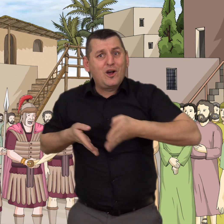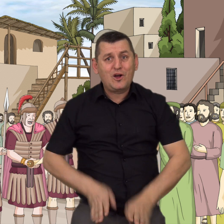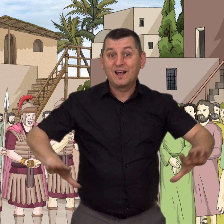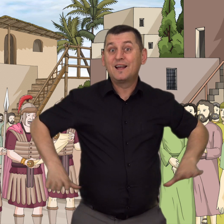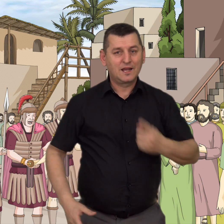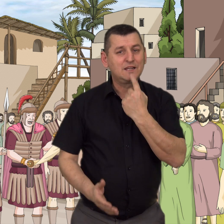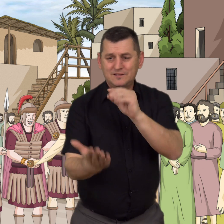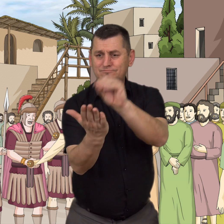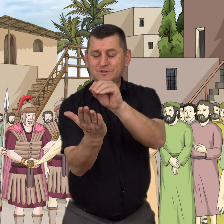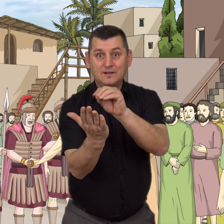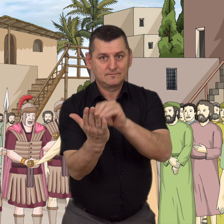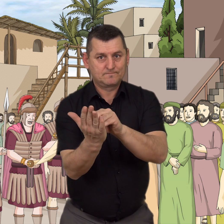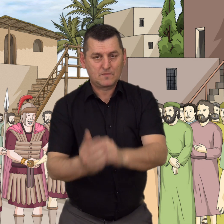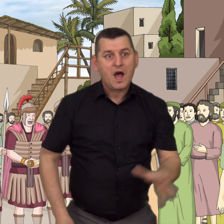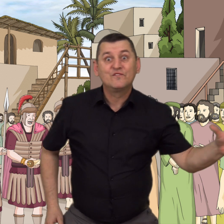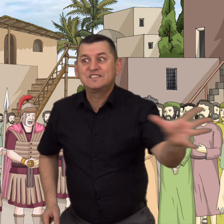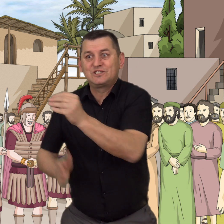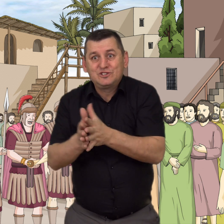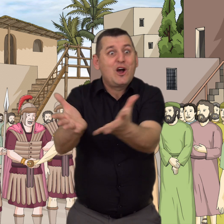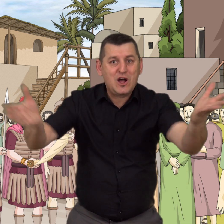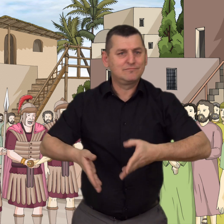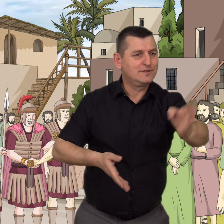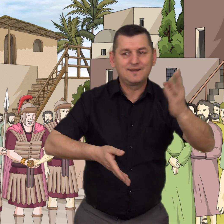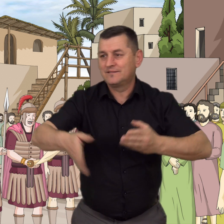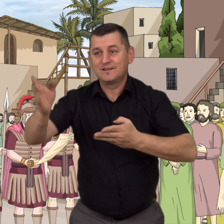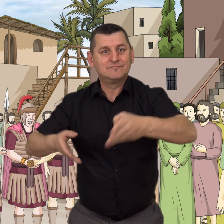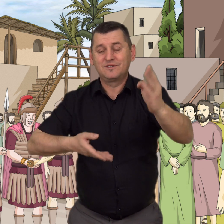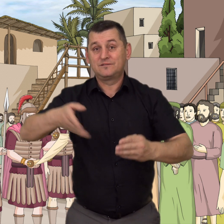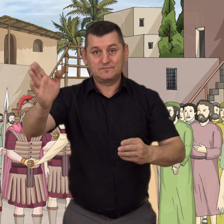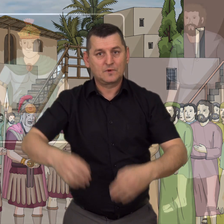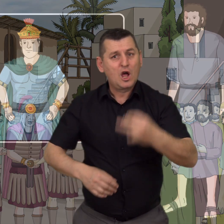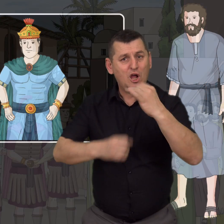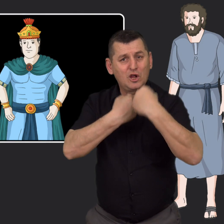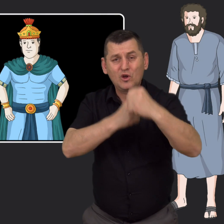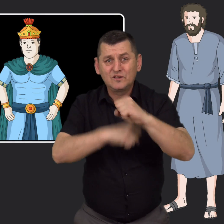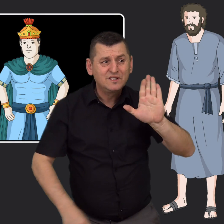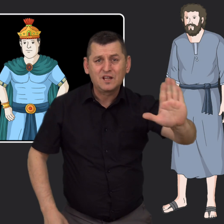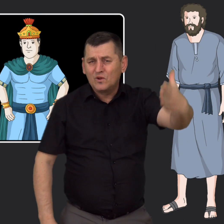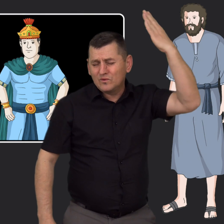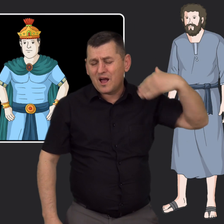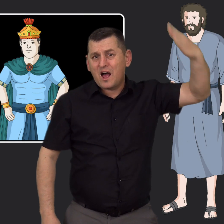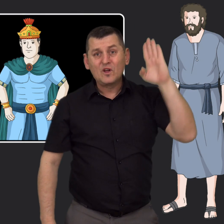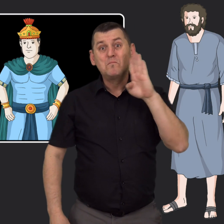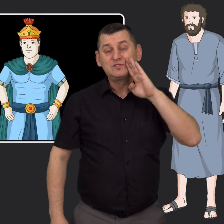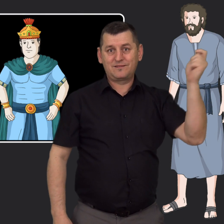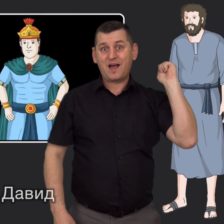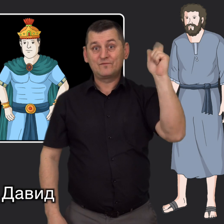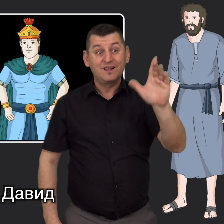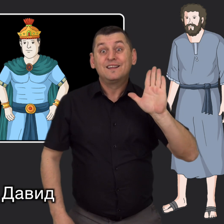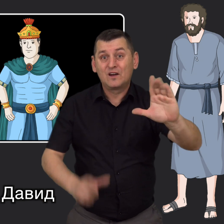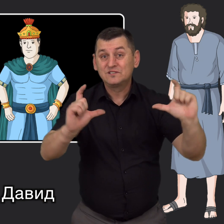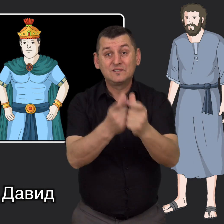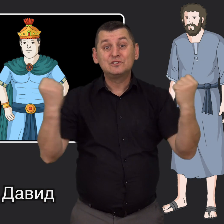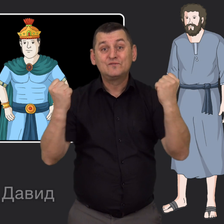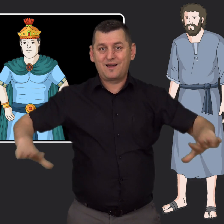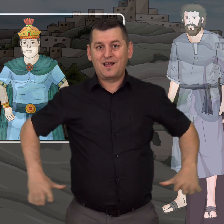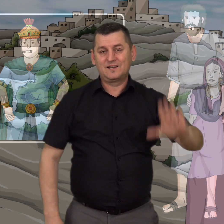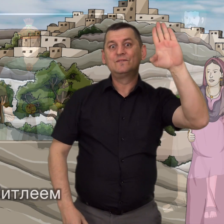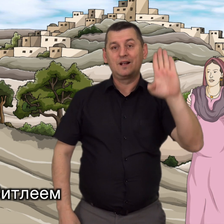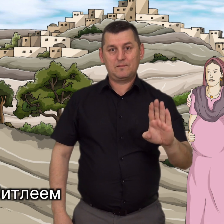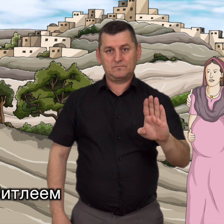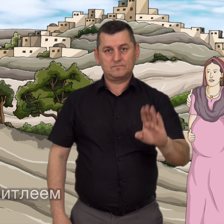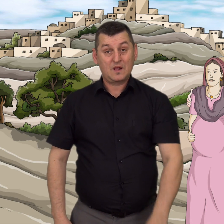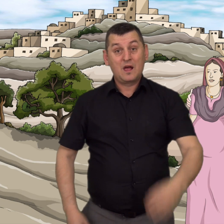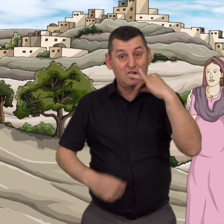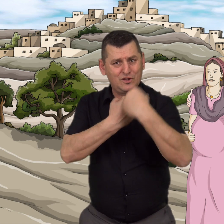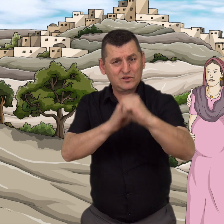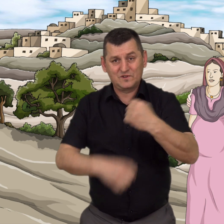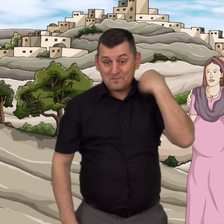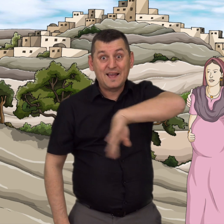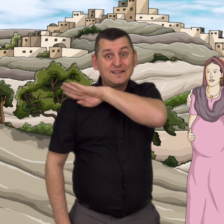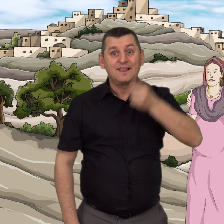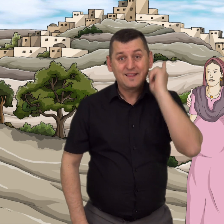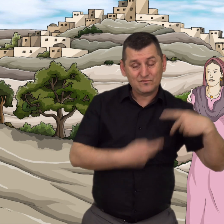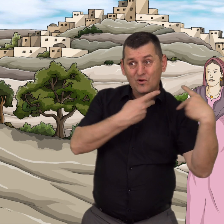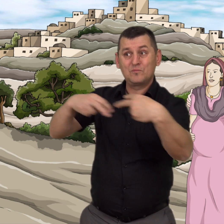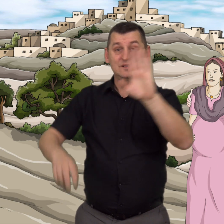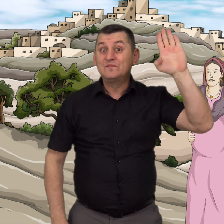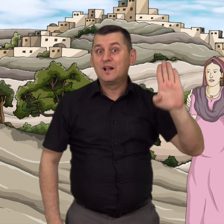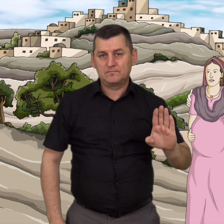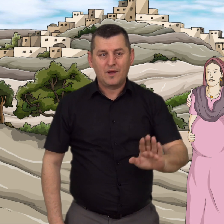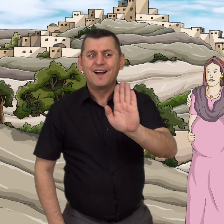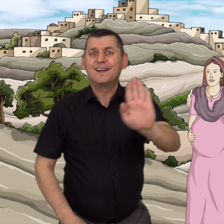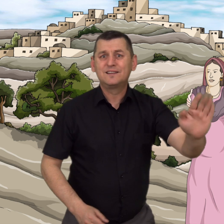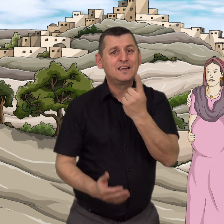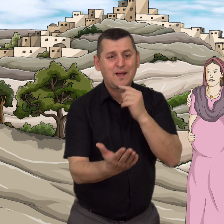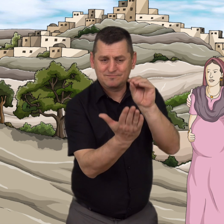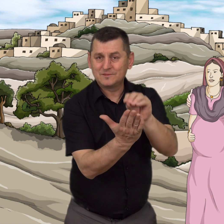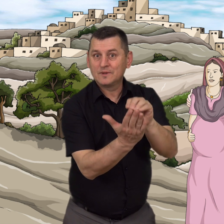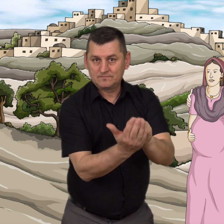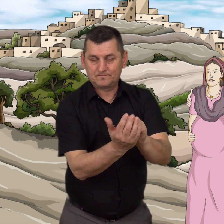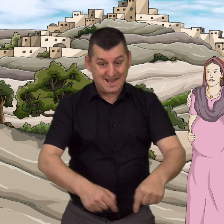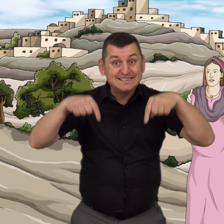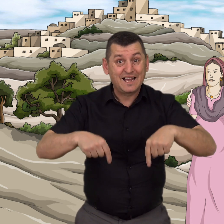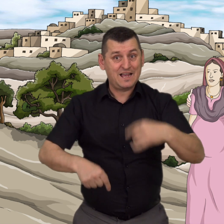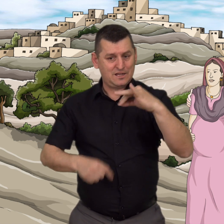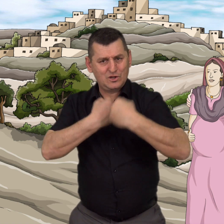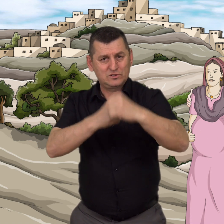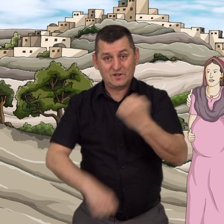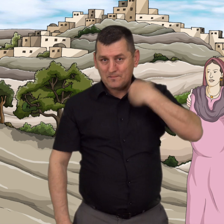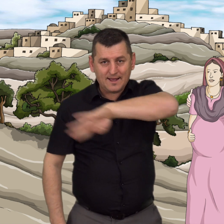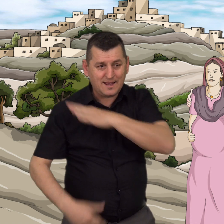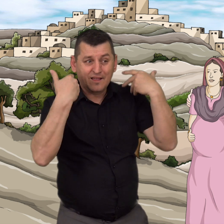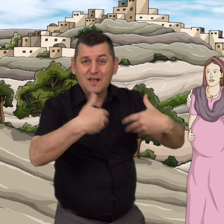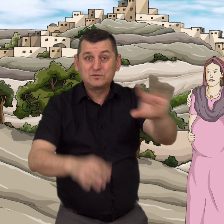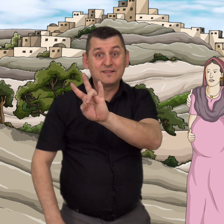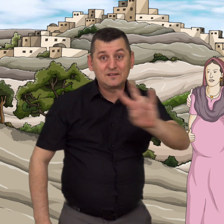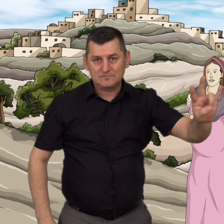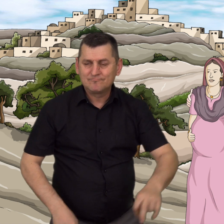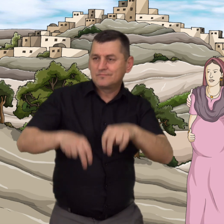And everyone went to his own town to register. So Joseph also went up from Nazareth in Galilee to Judea, to the city of David called Bethlehem, since he was from the house and line of David.